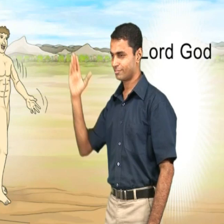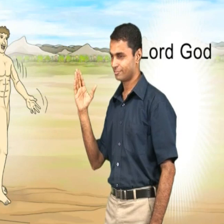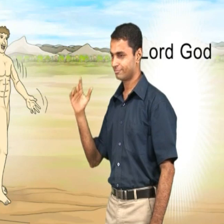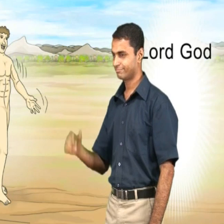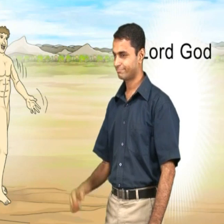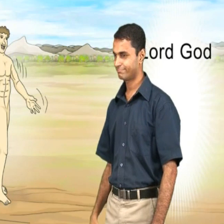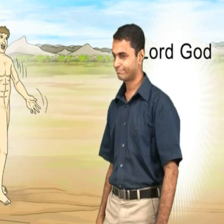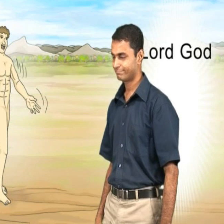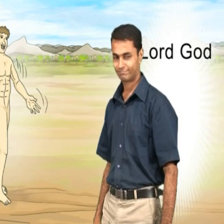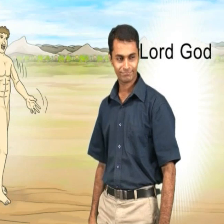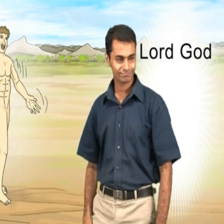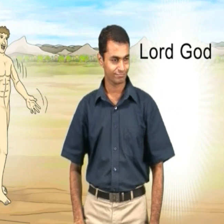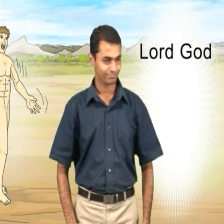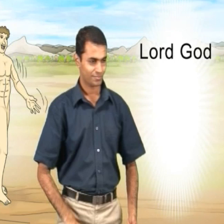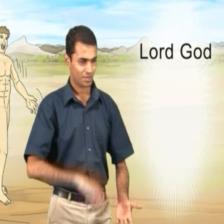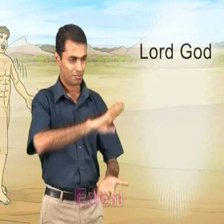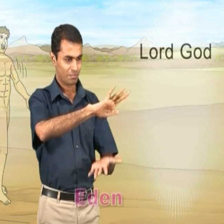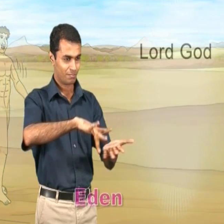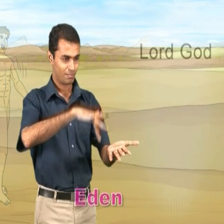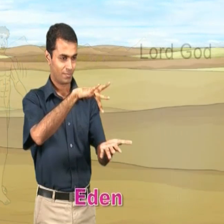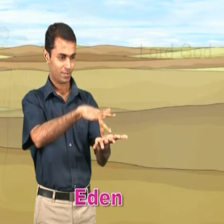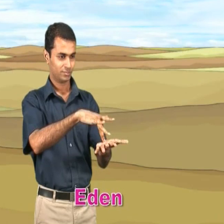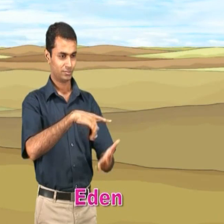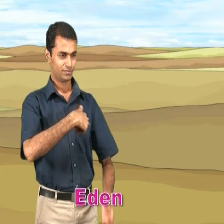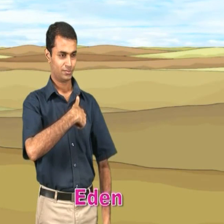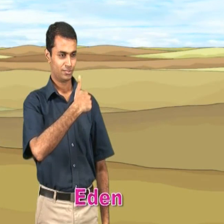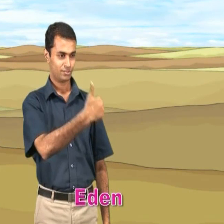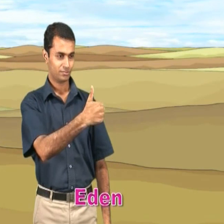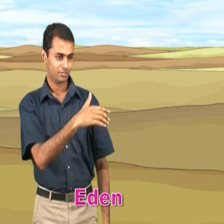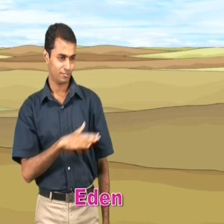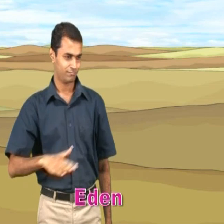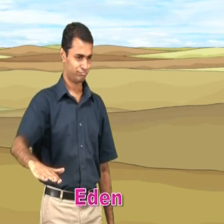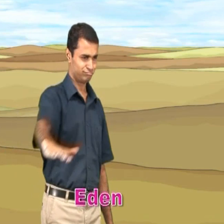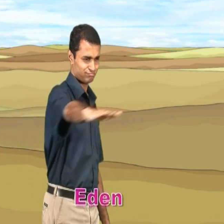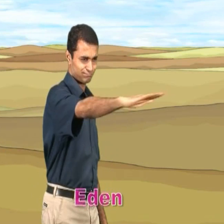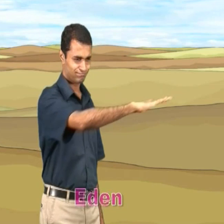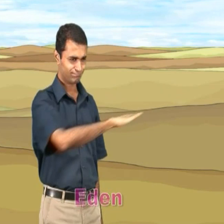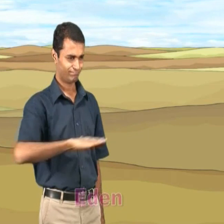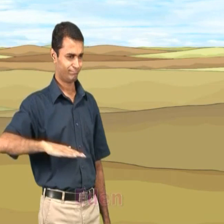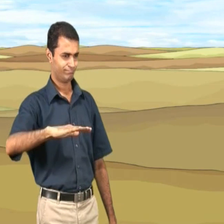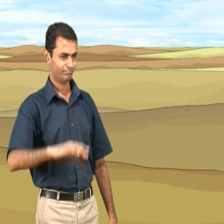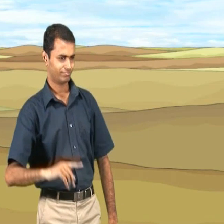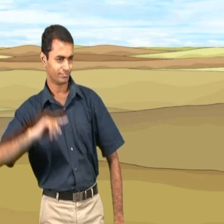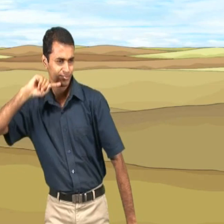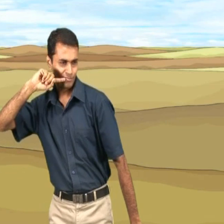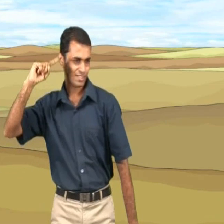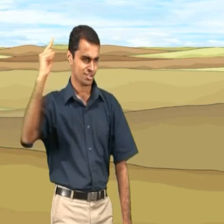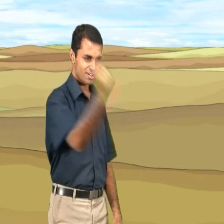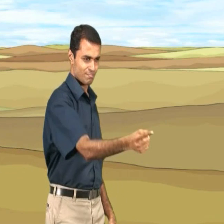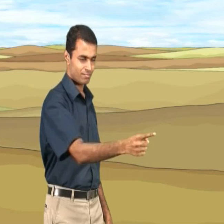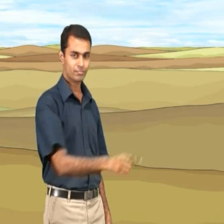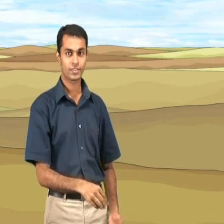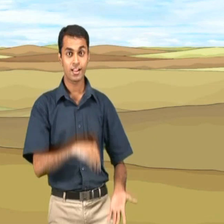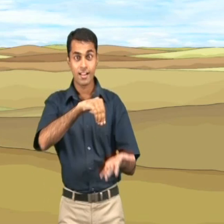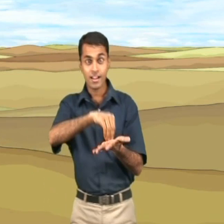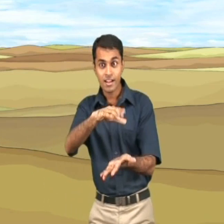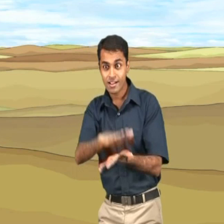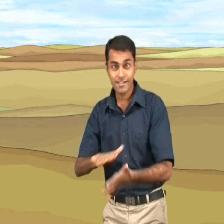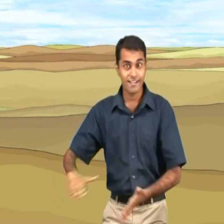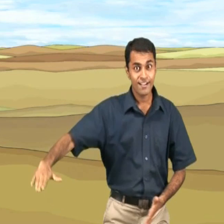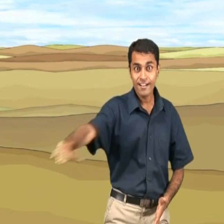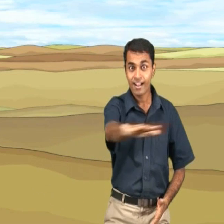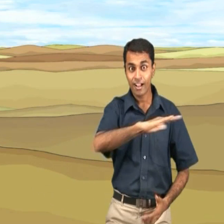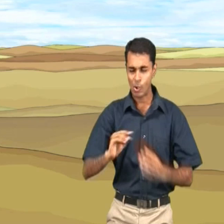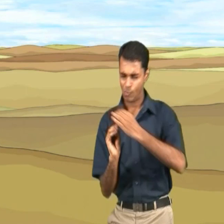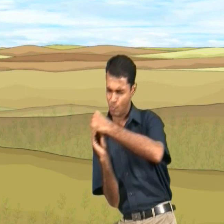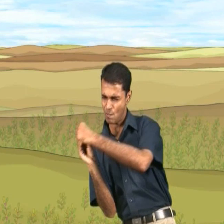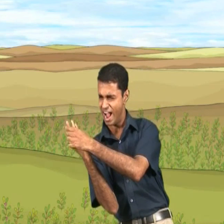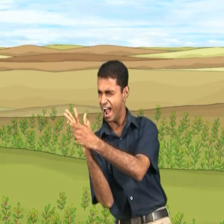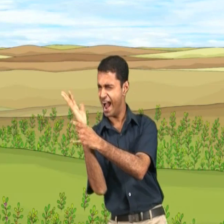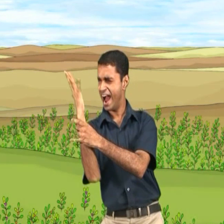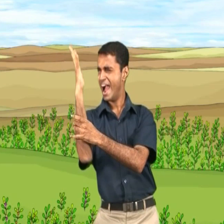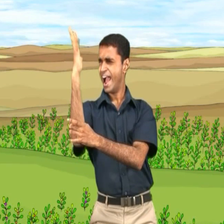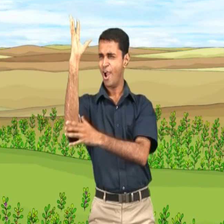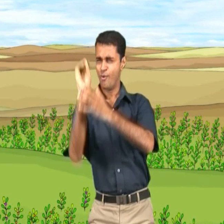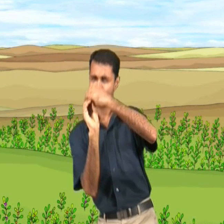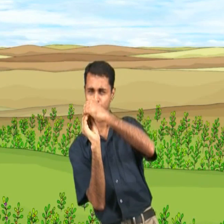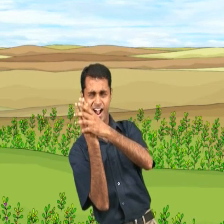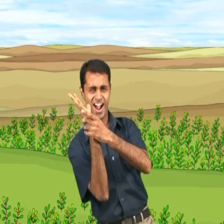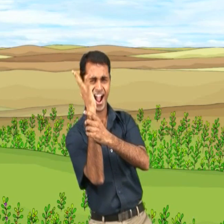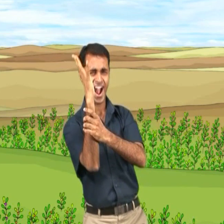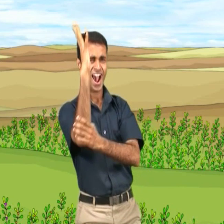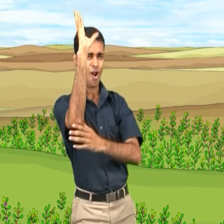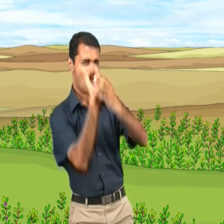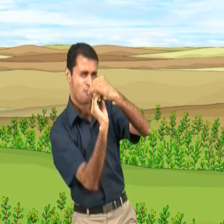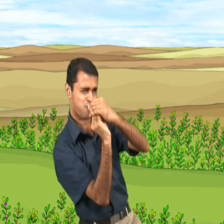And the LORD God planted a garden in Eden, in the east, where He placed the man He had formed.